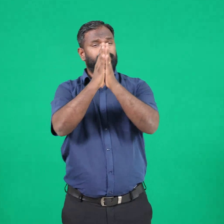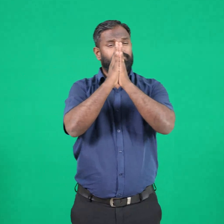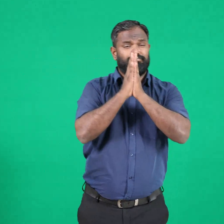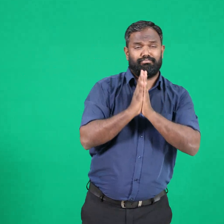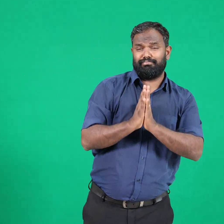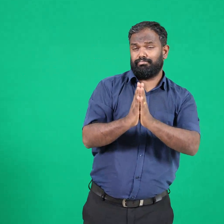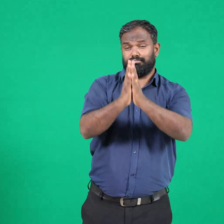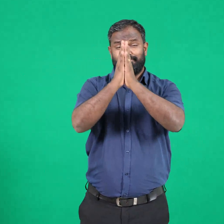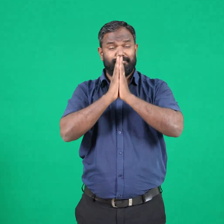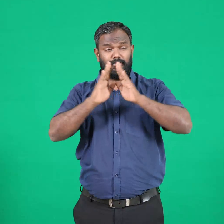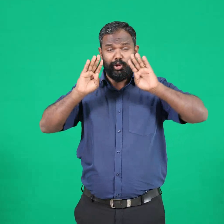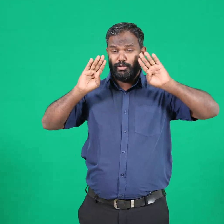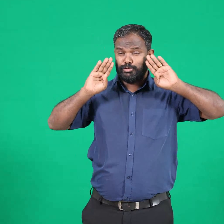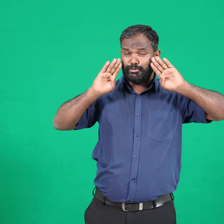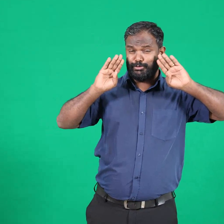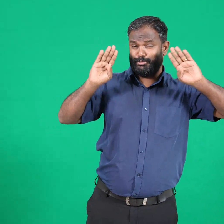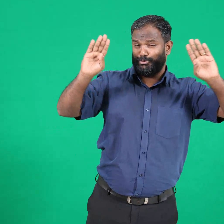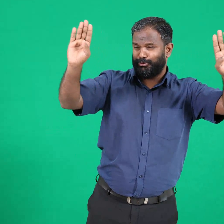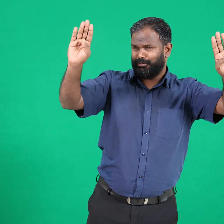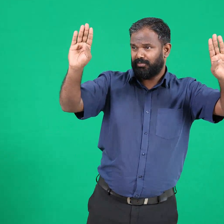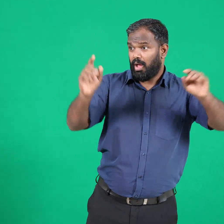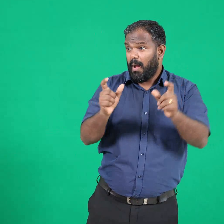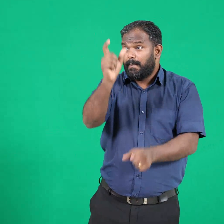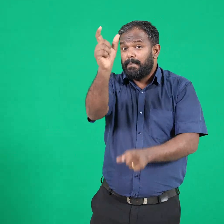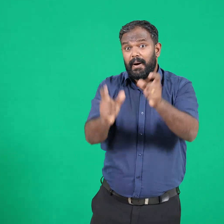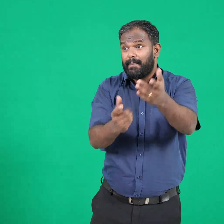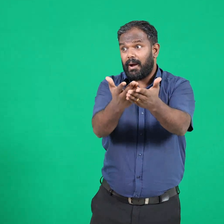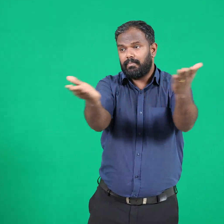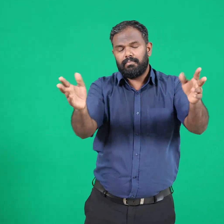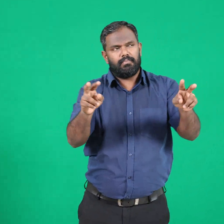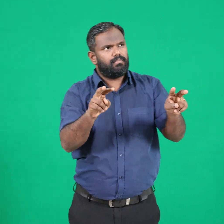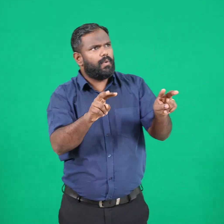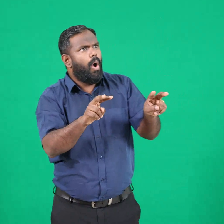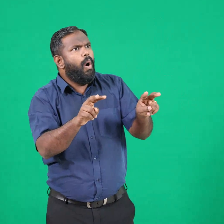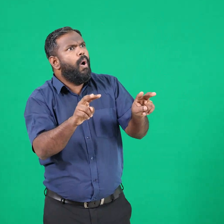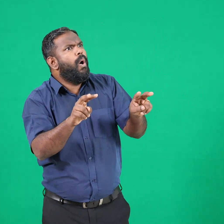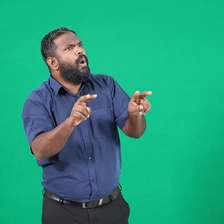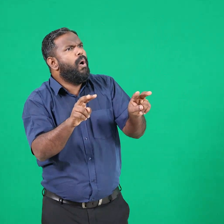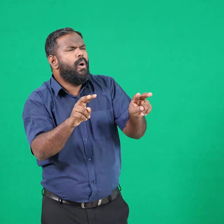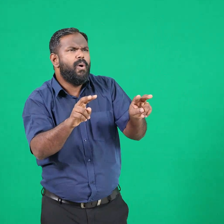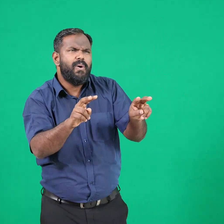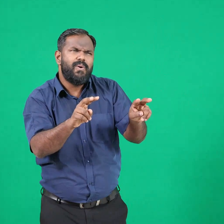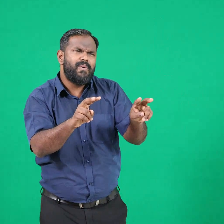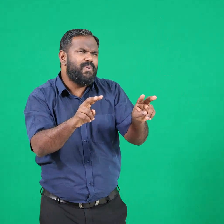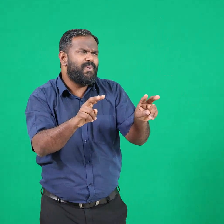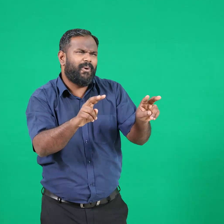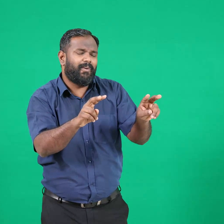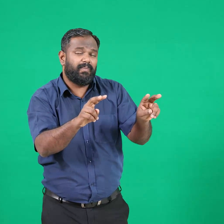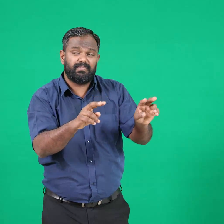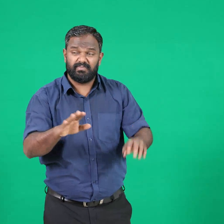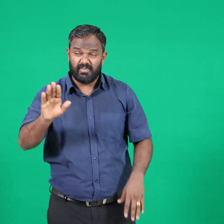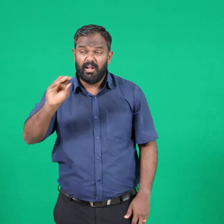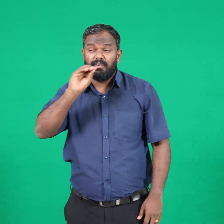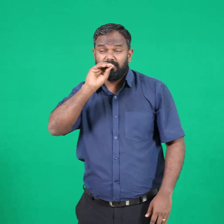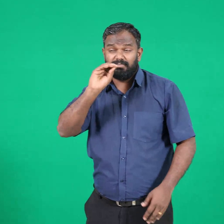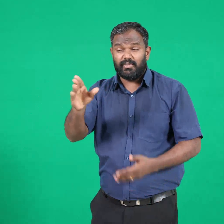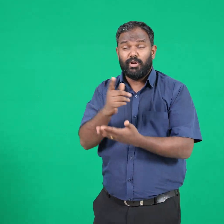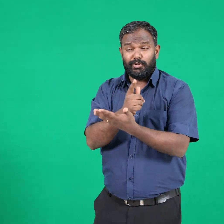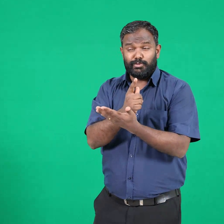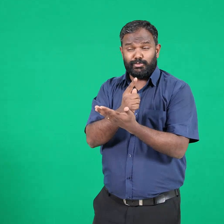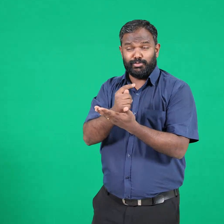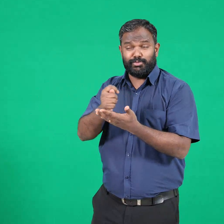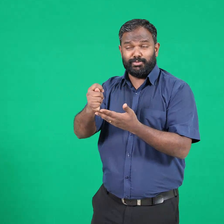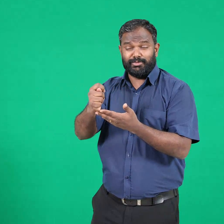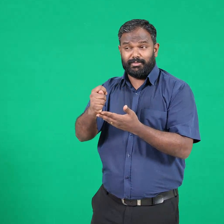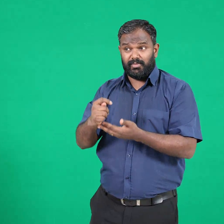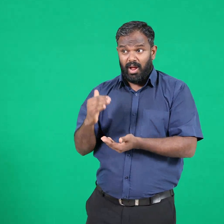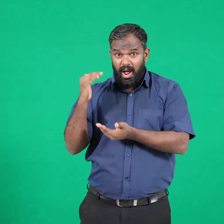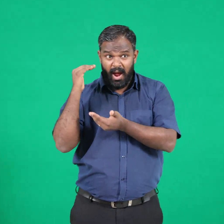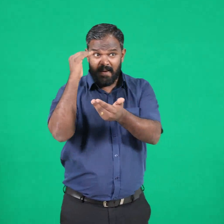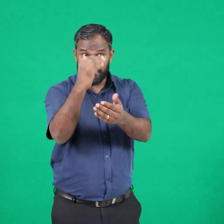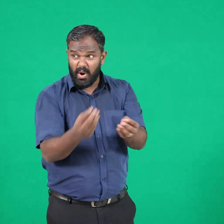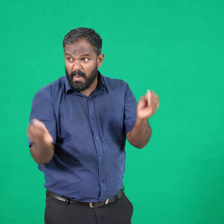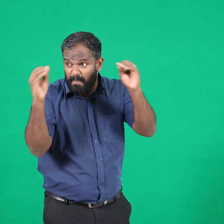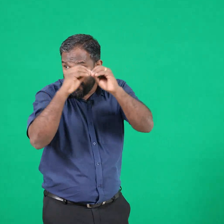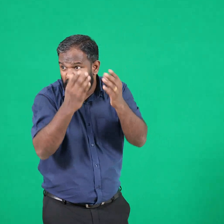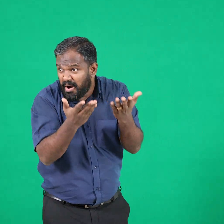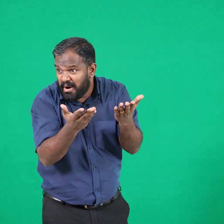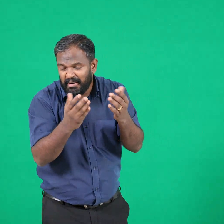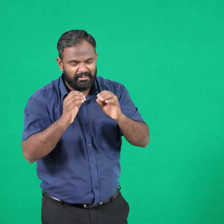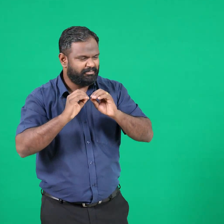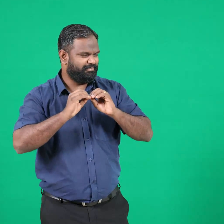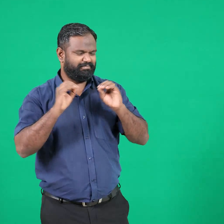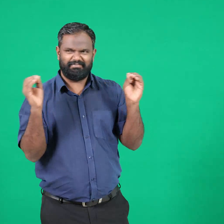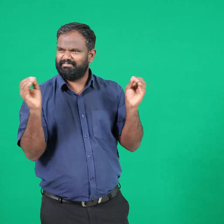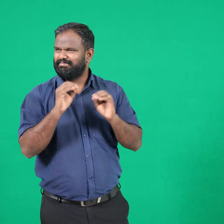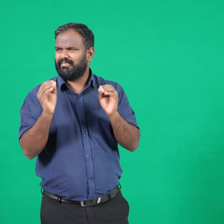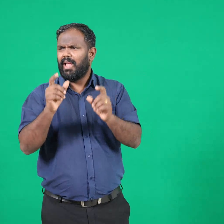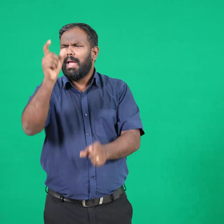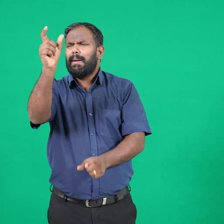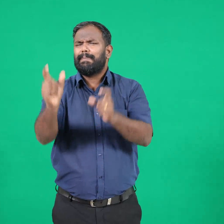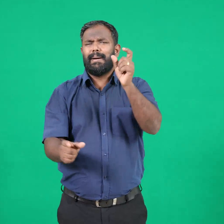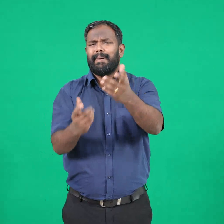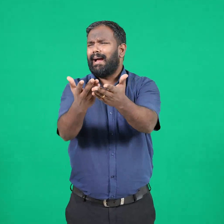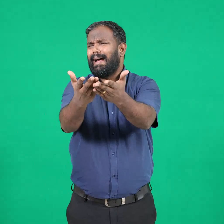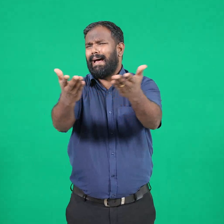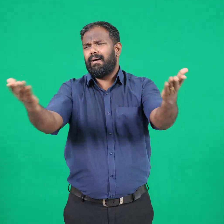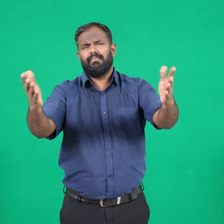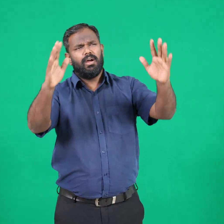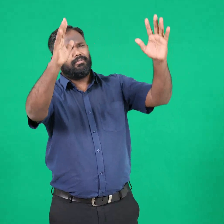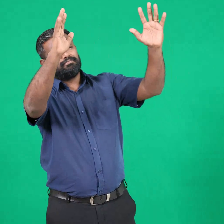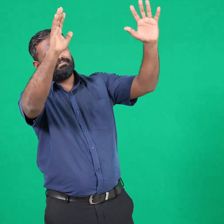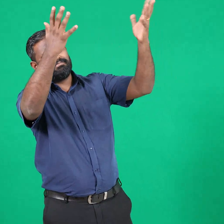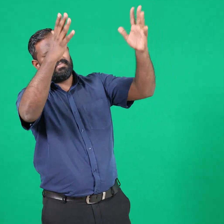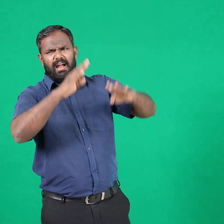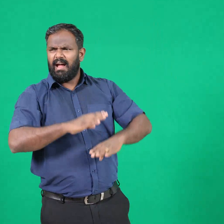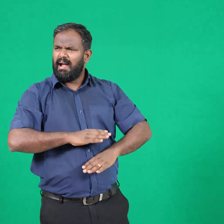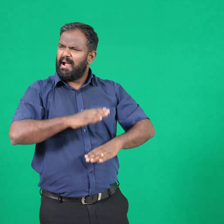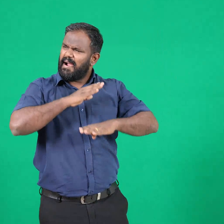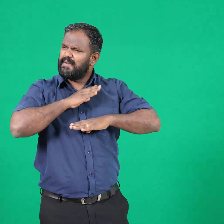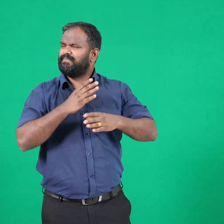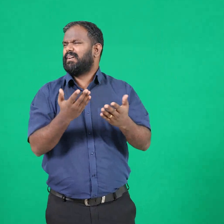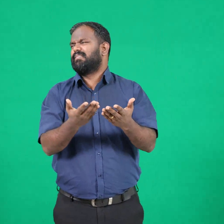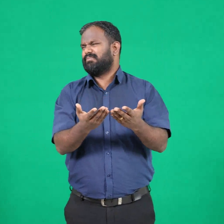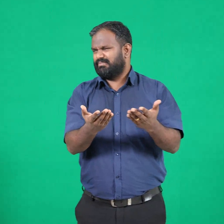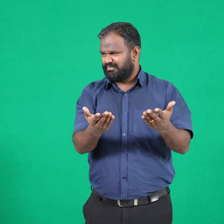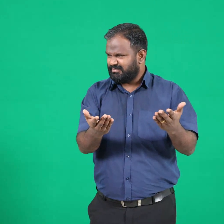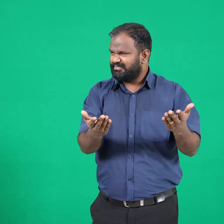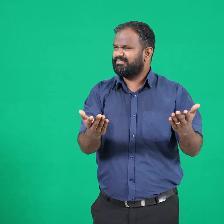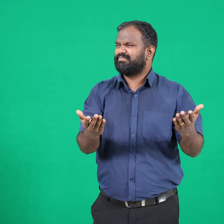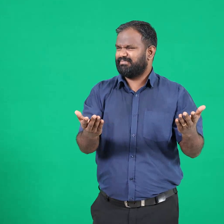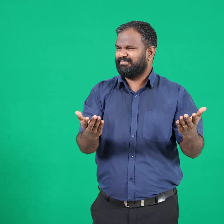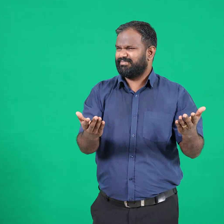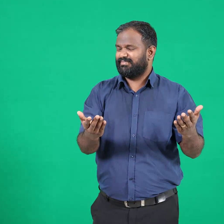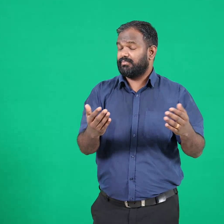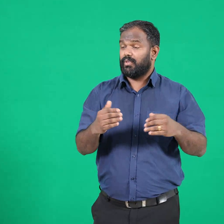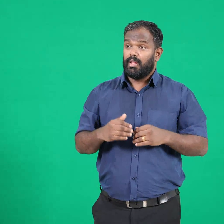Truly I tell you, they already have their full reward.